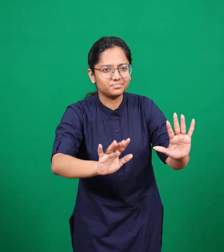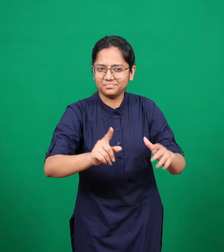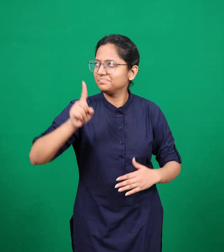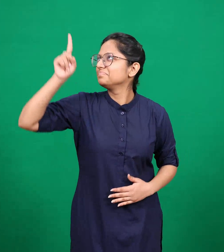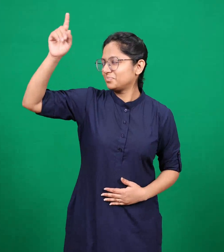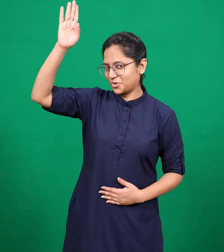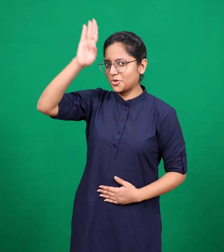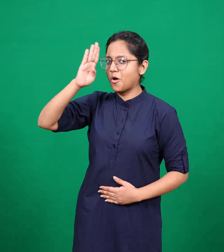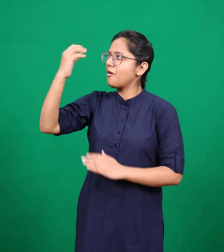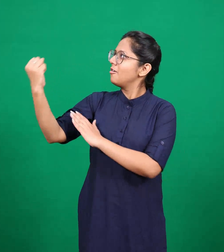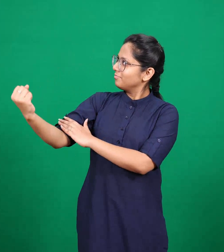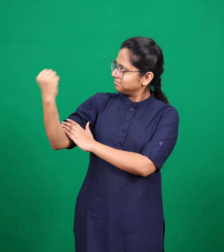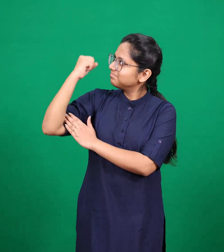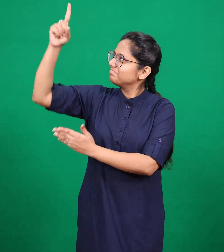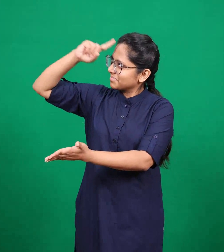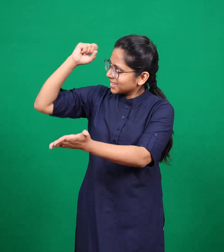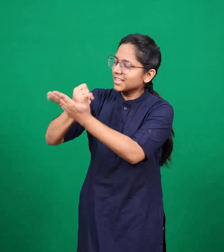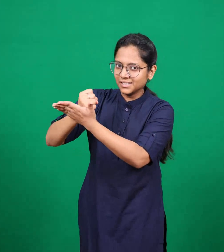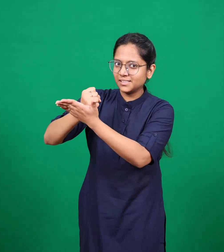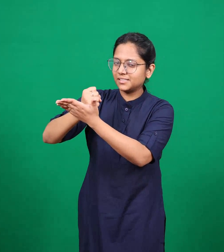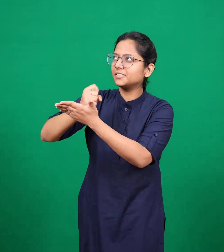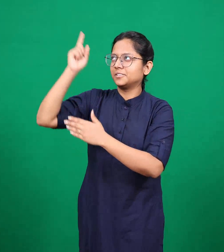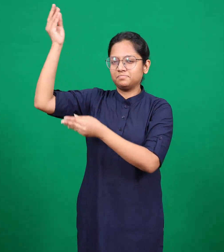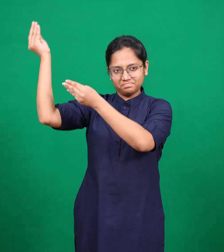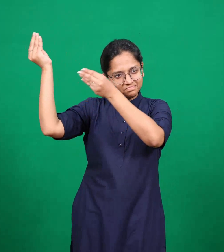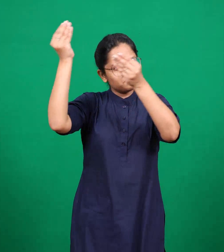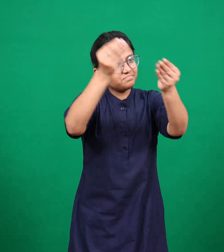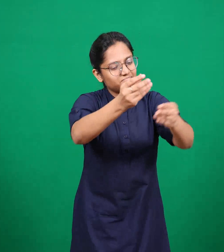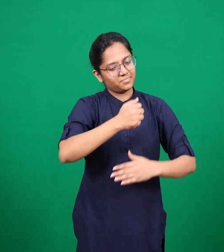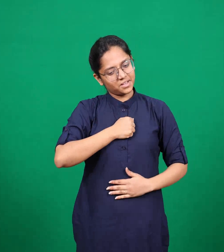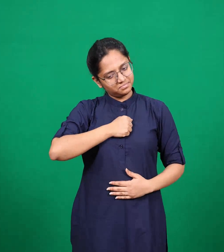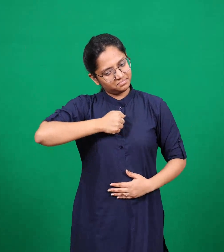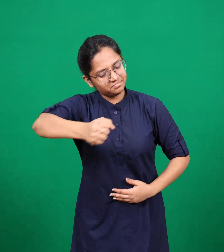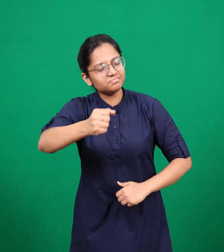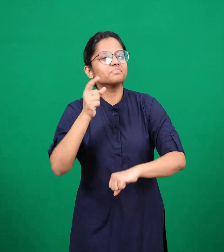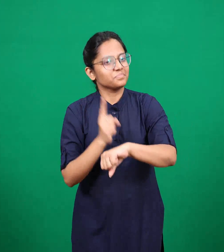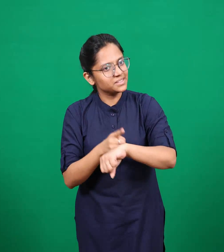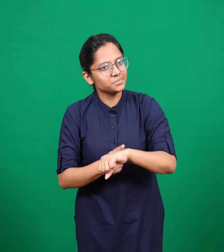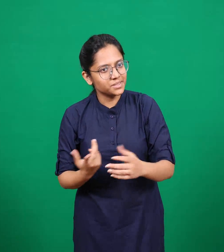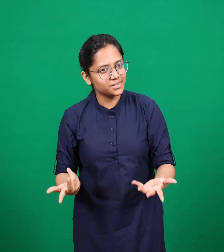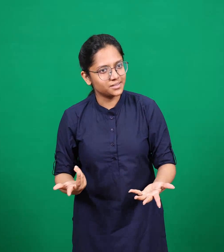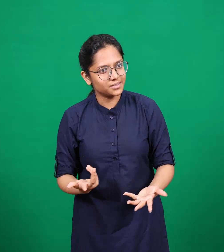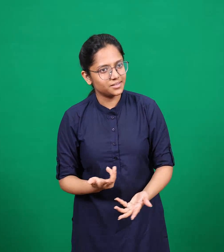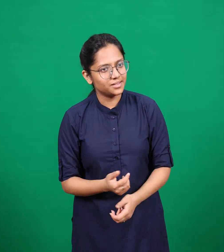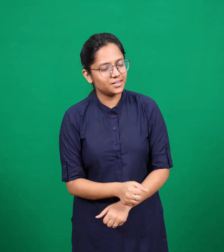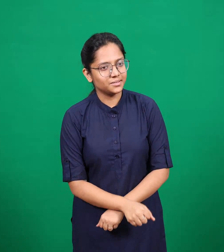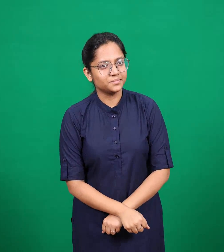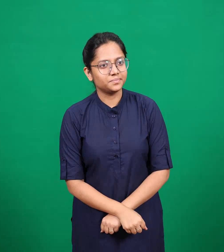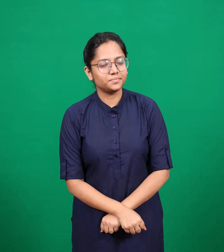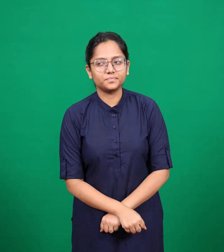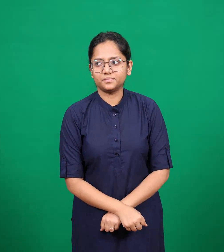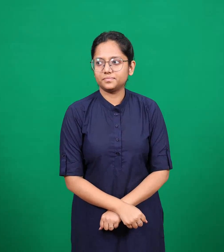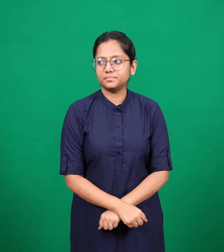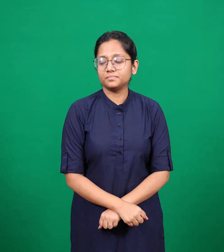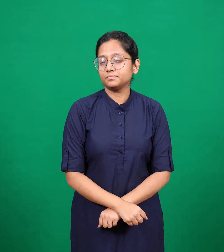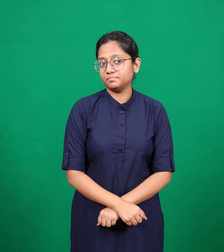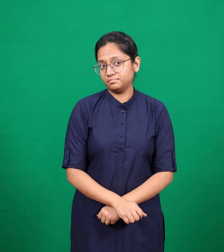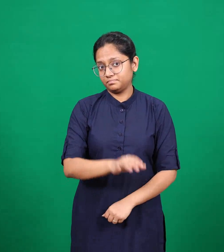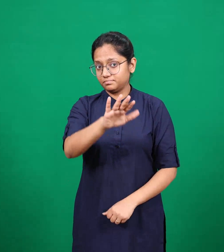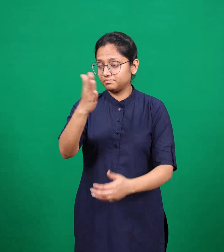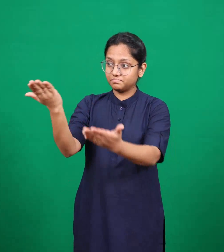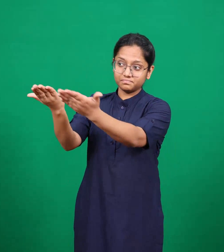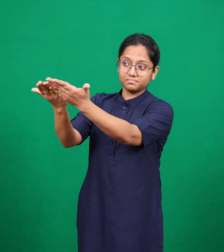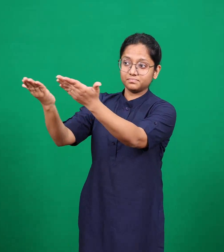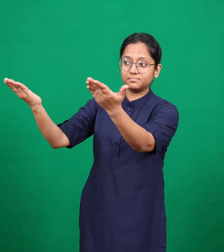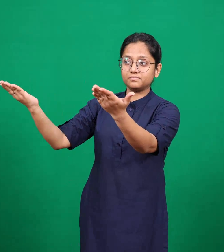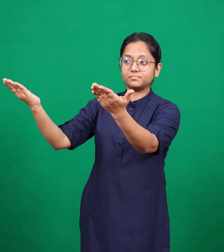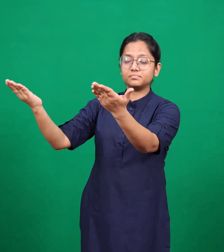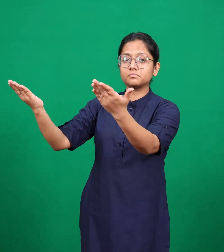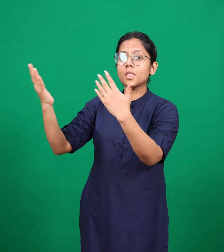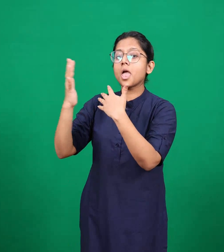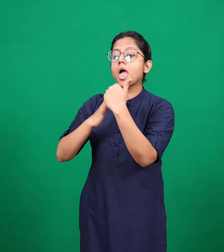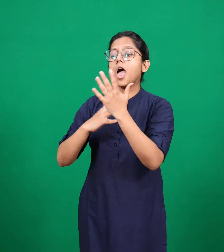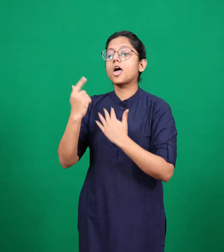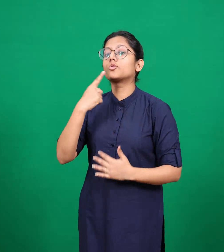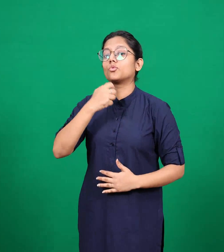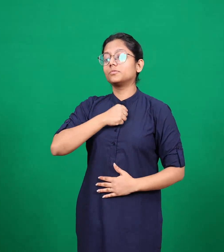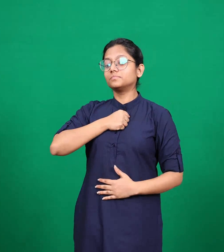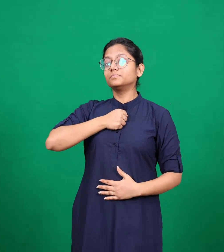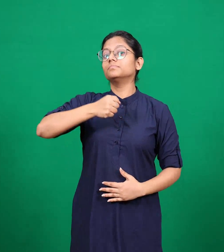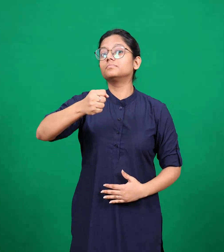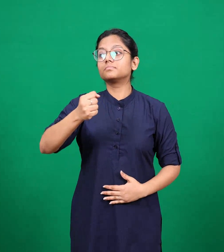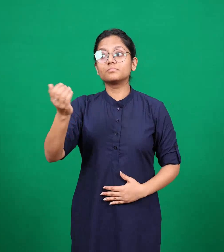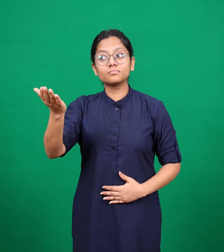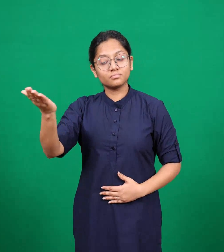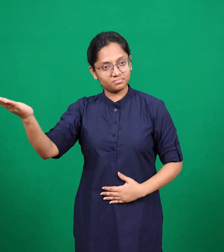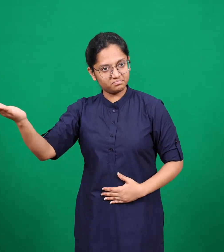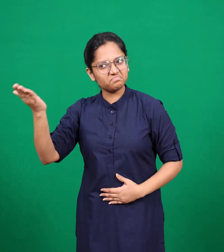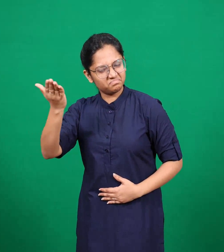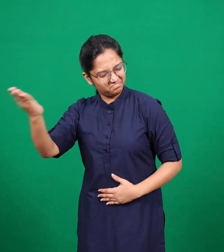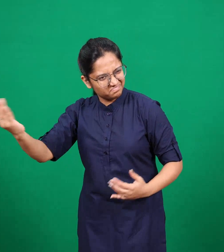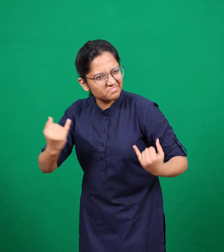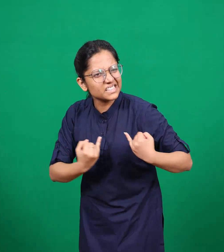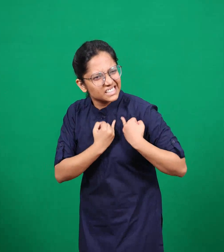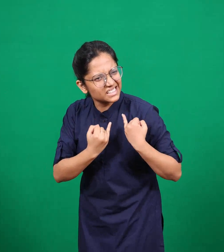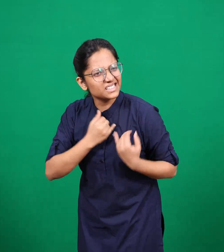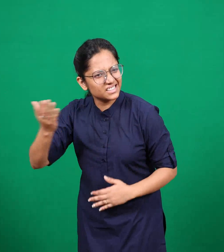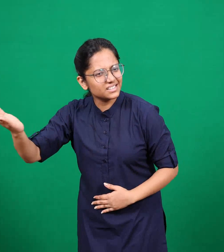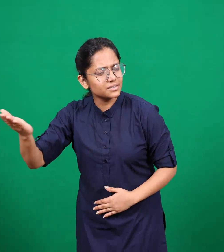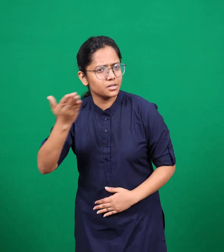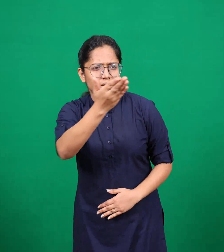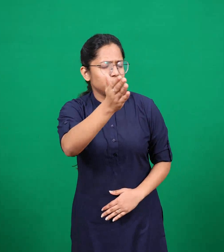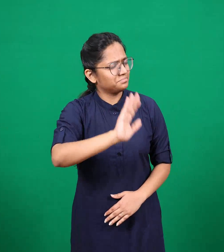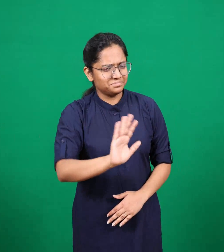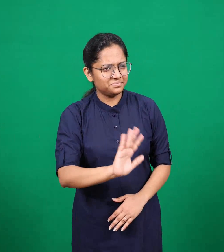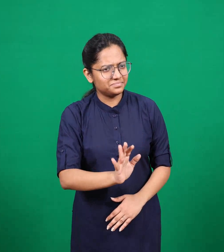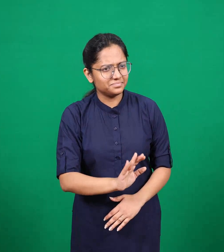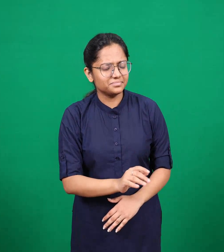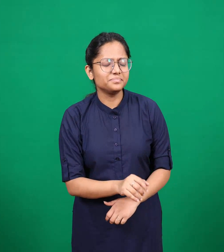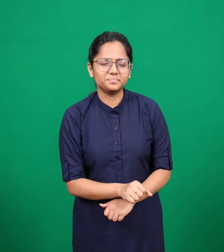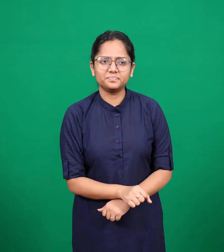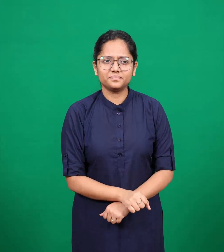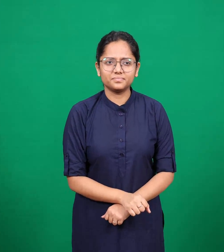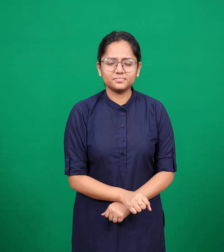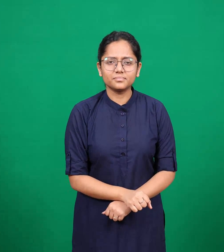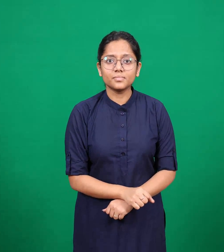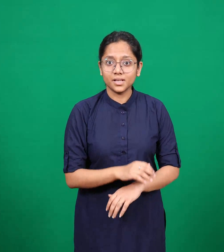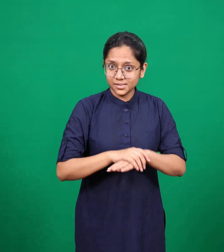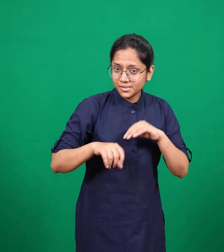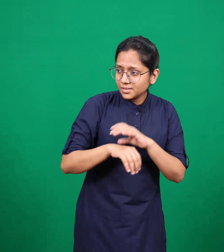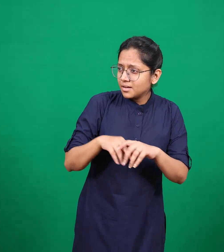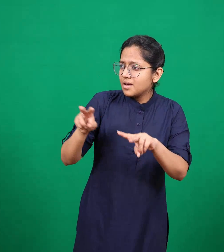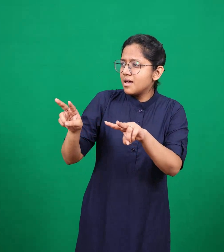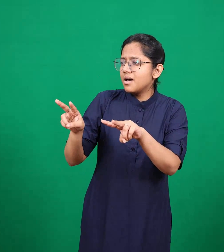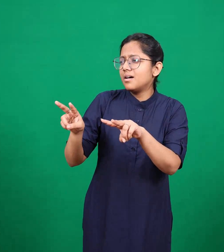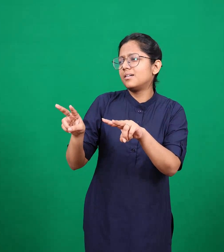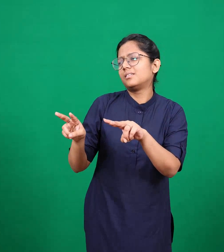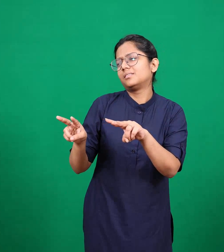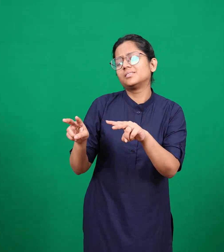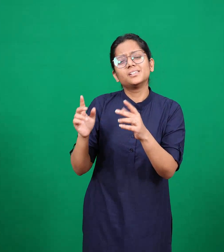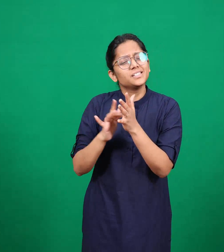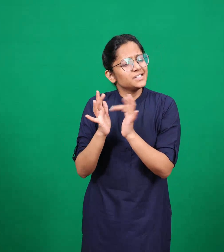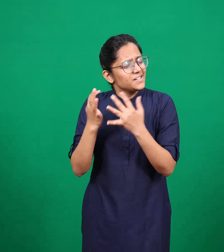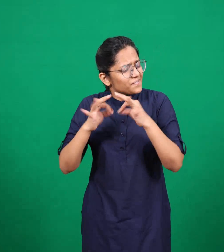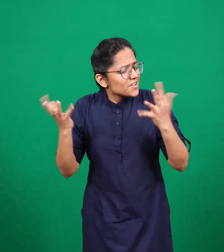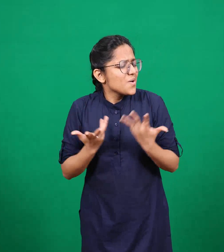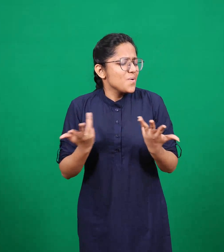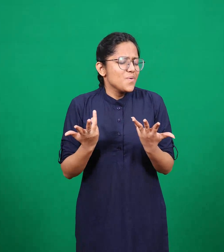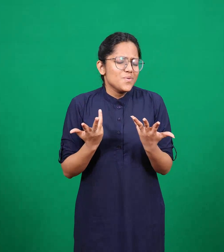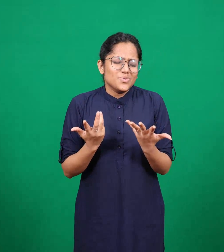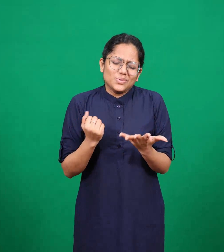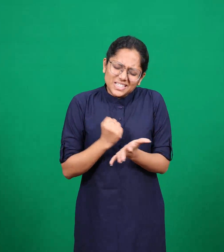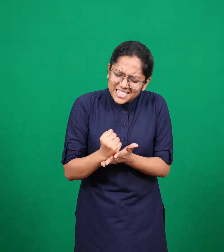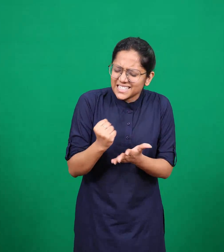Therefore the one who handed Me over to you is guilty of greater sin."